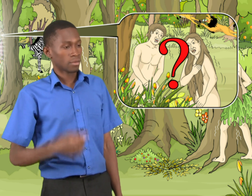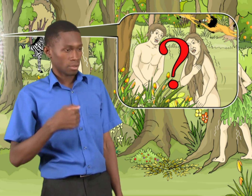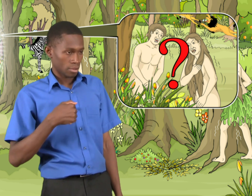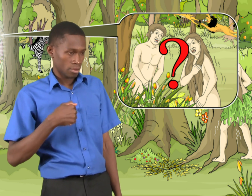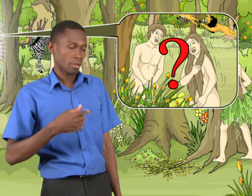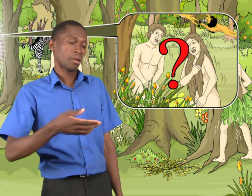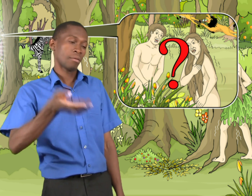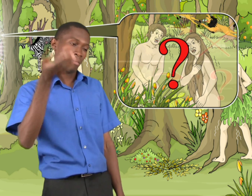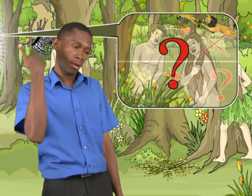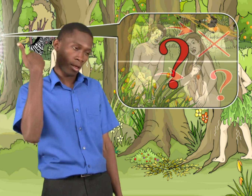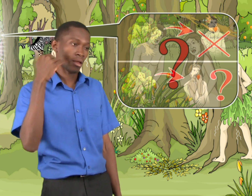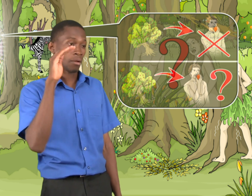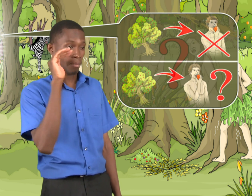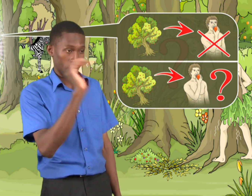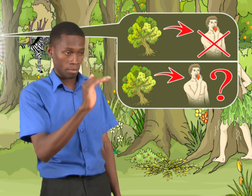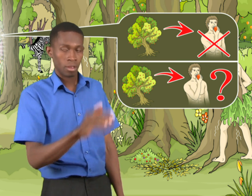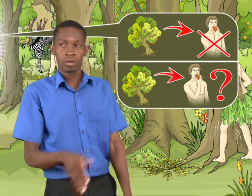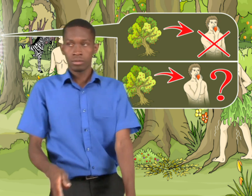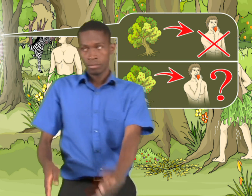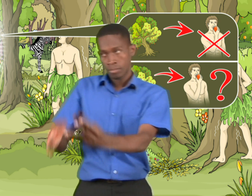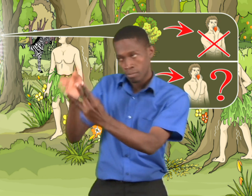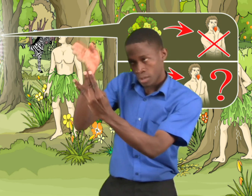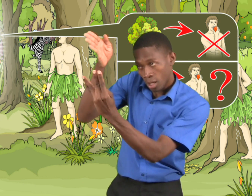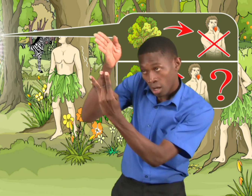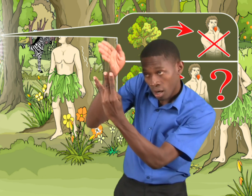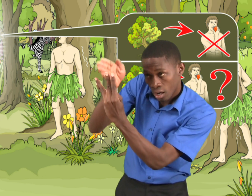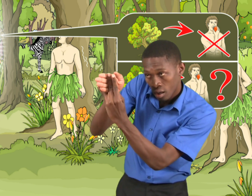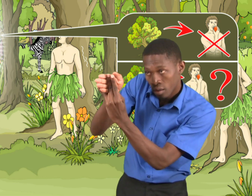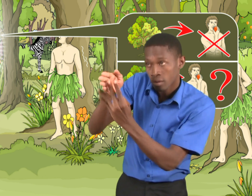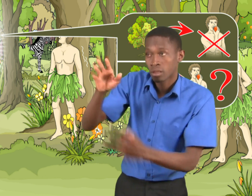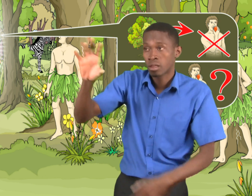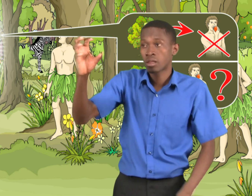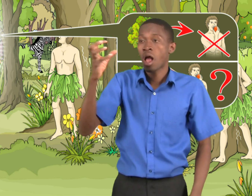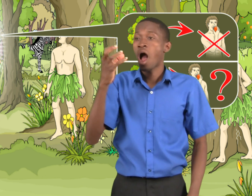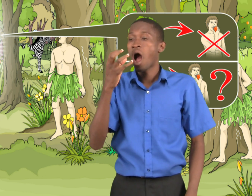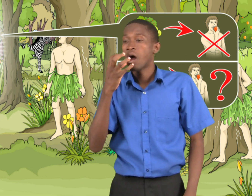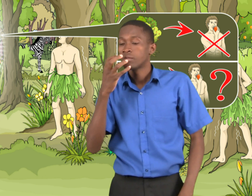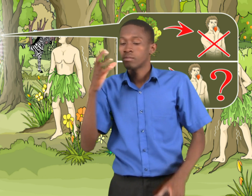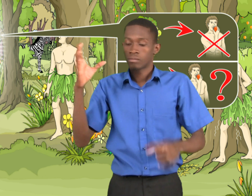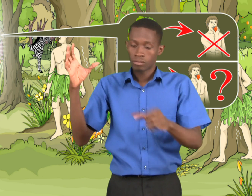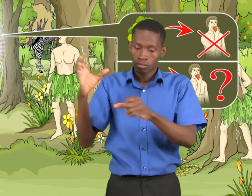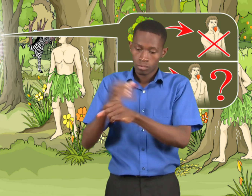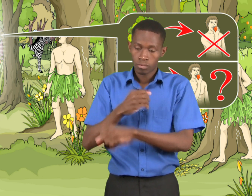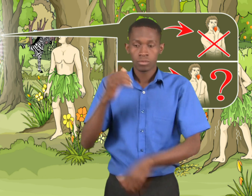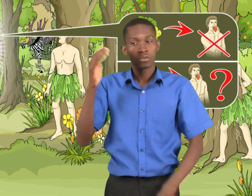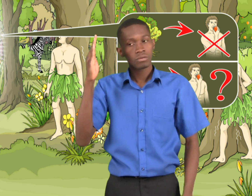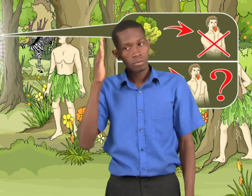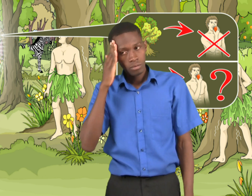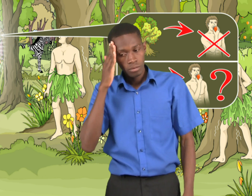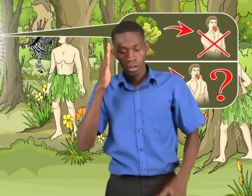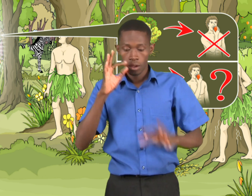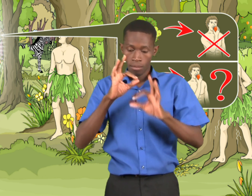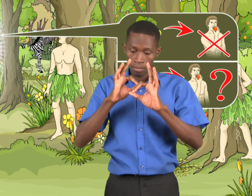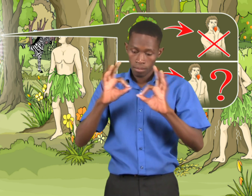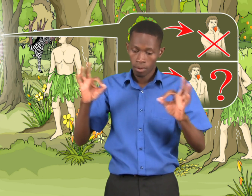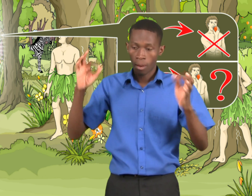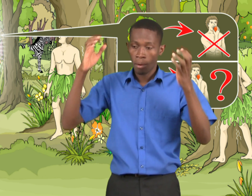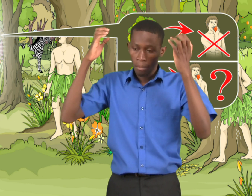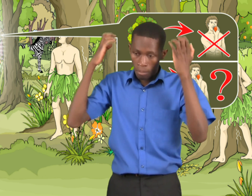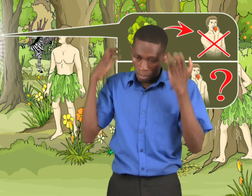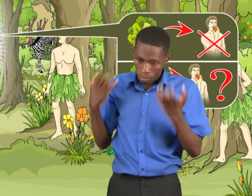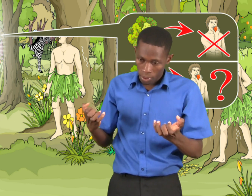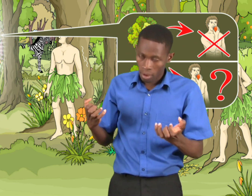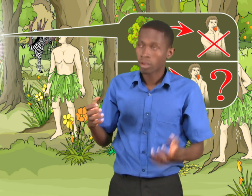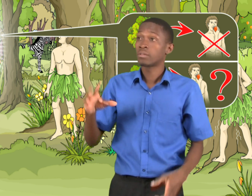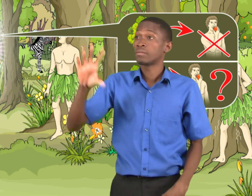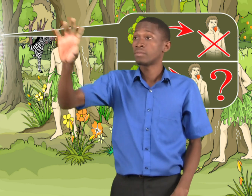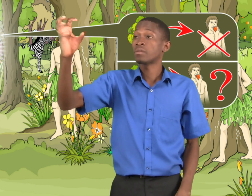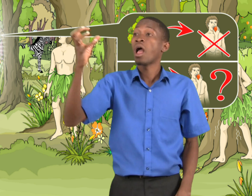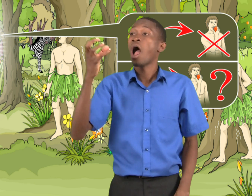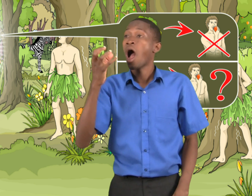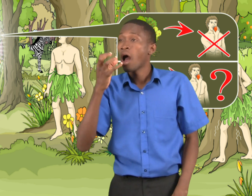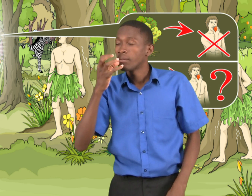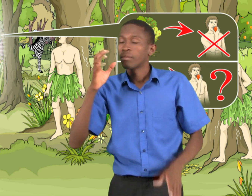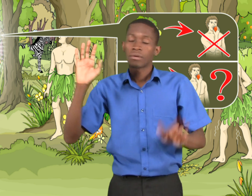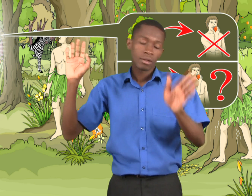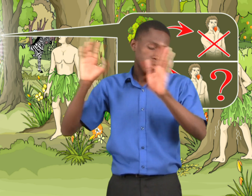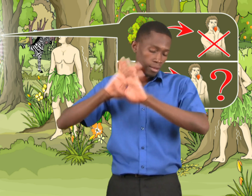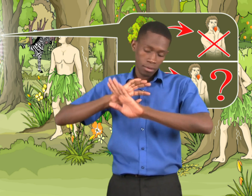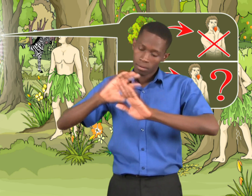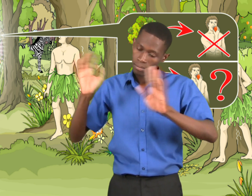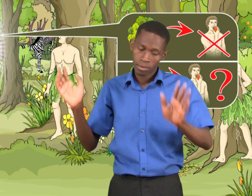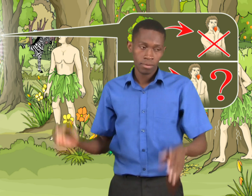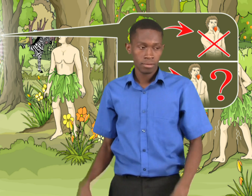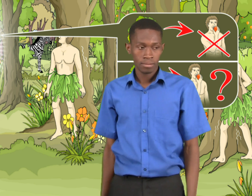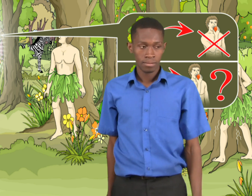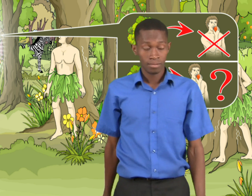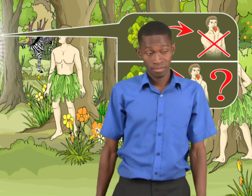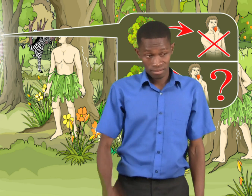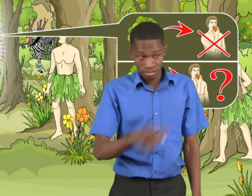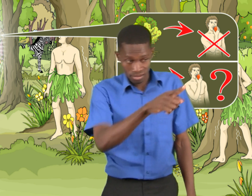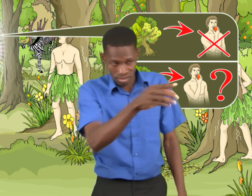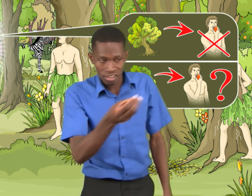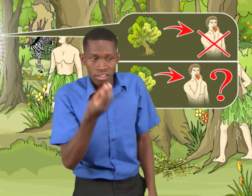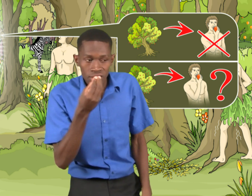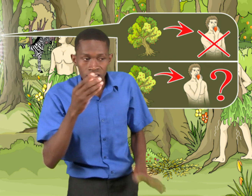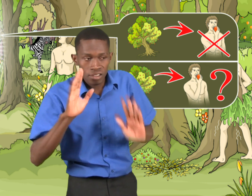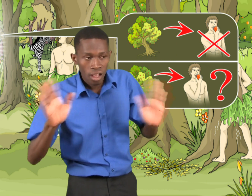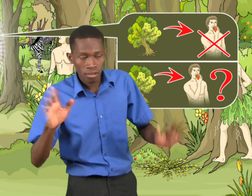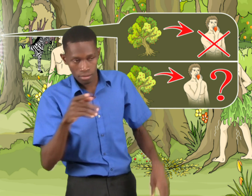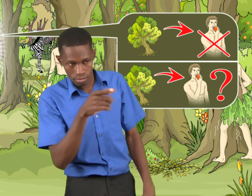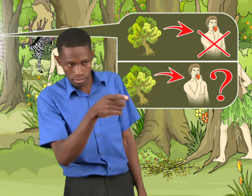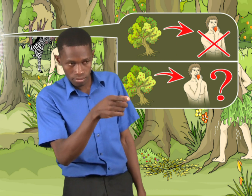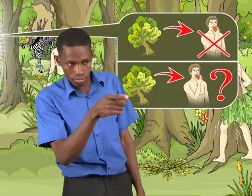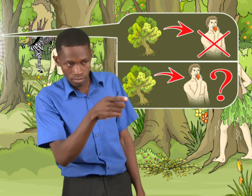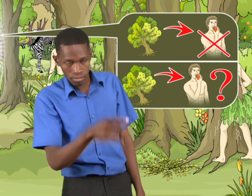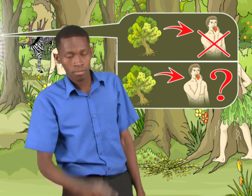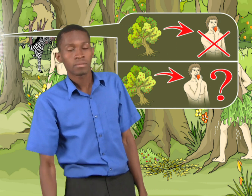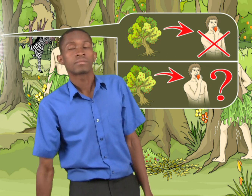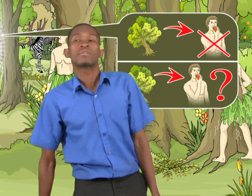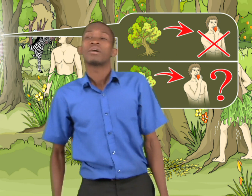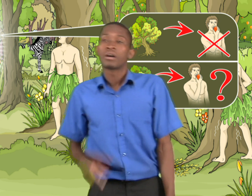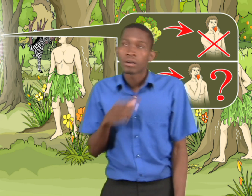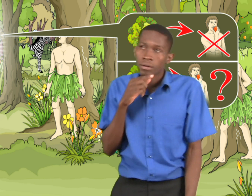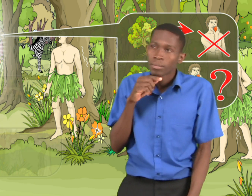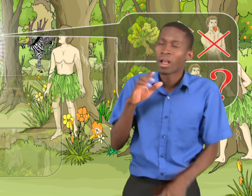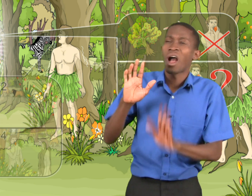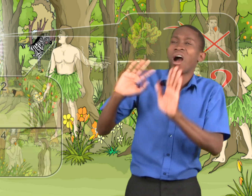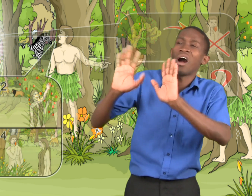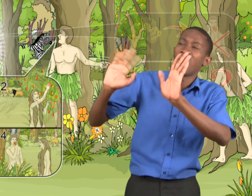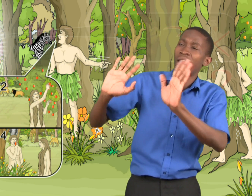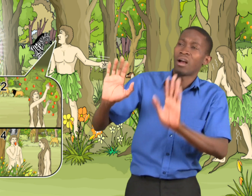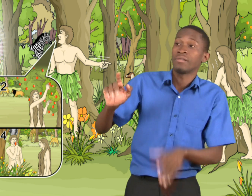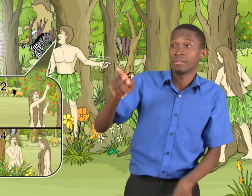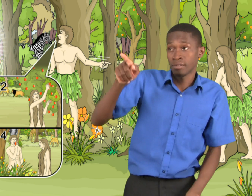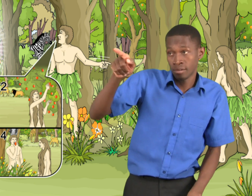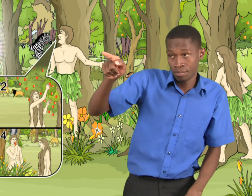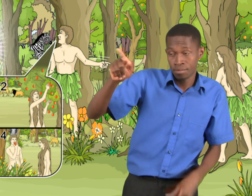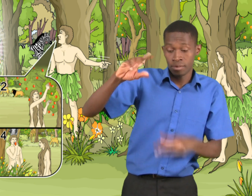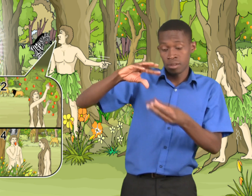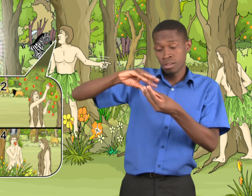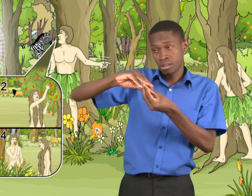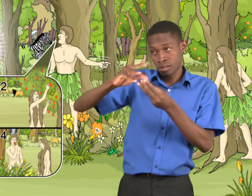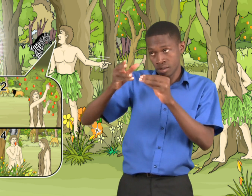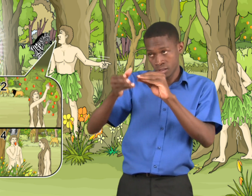“Have you eaten from the tree of which I commanded you not to eat?”